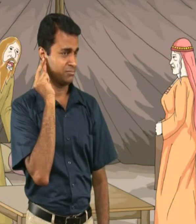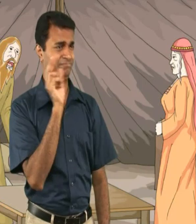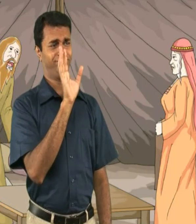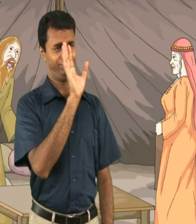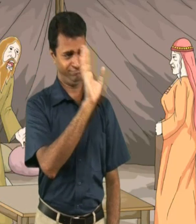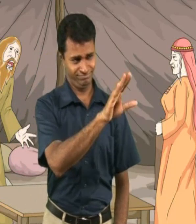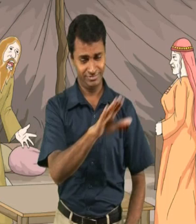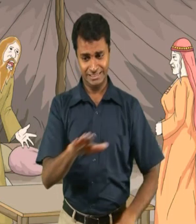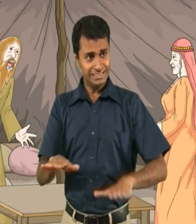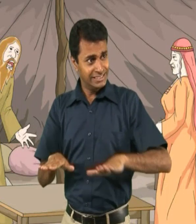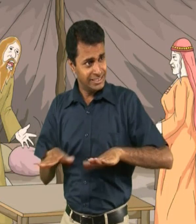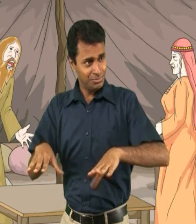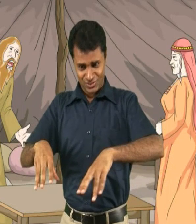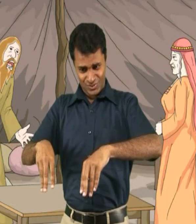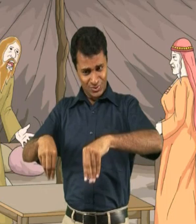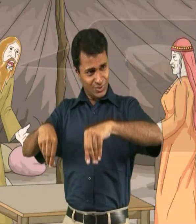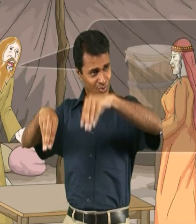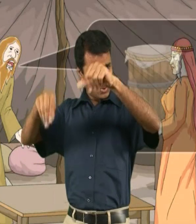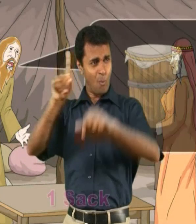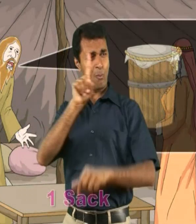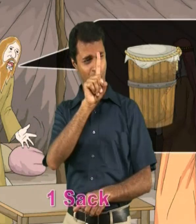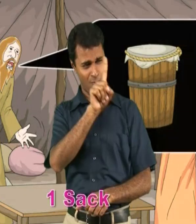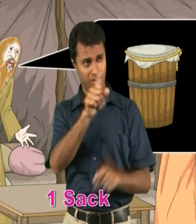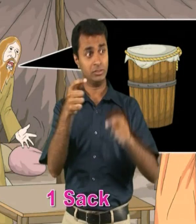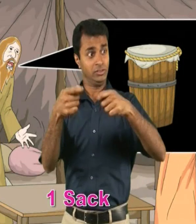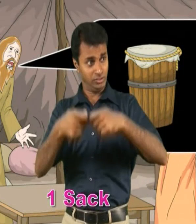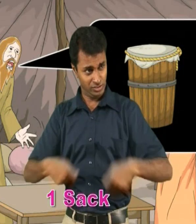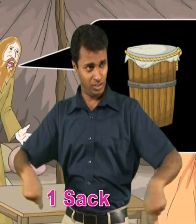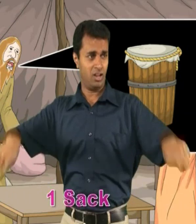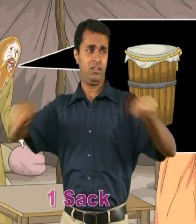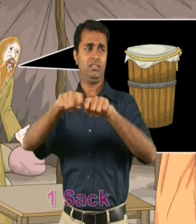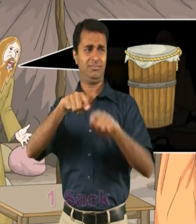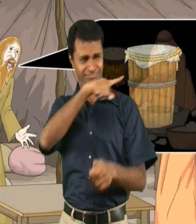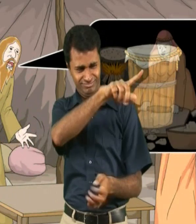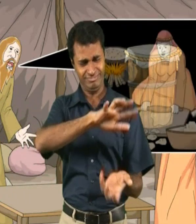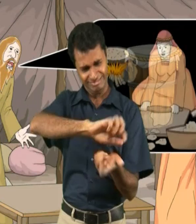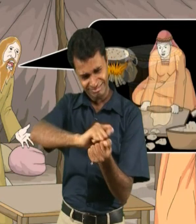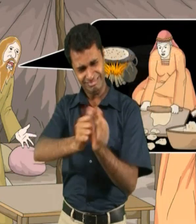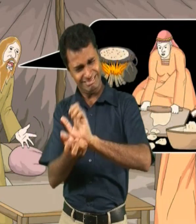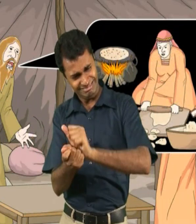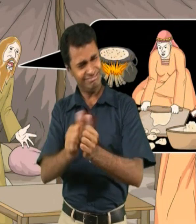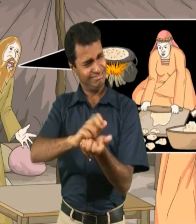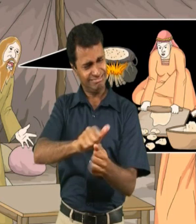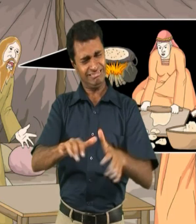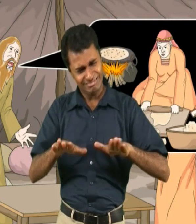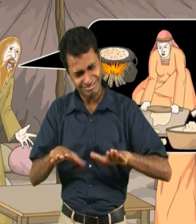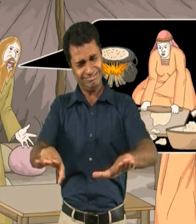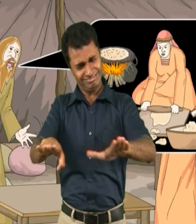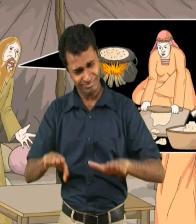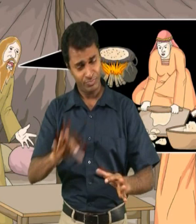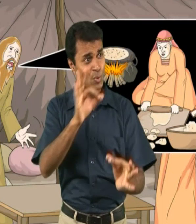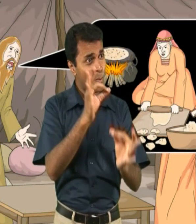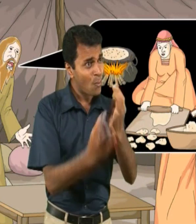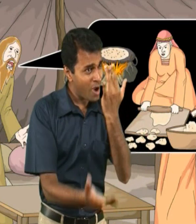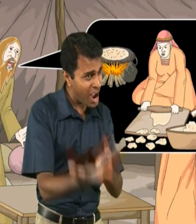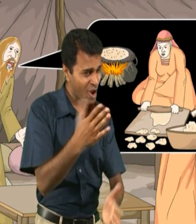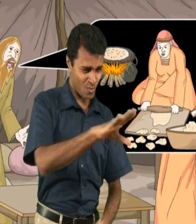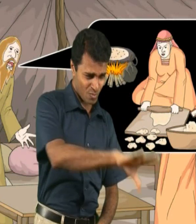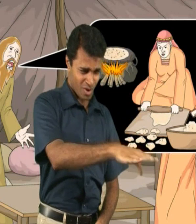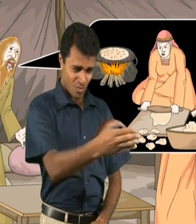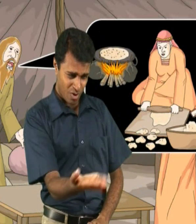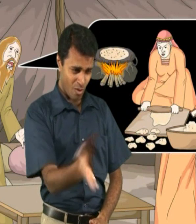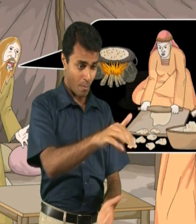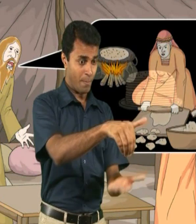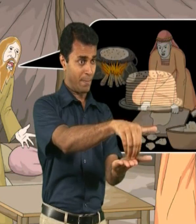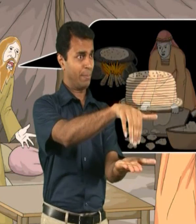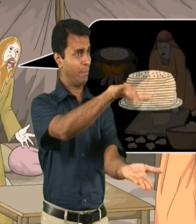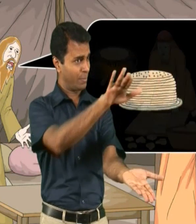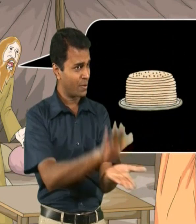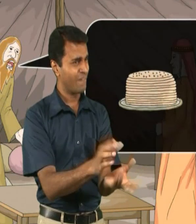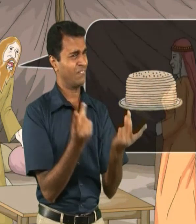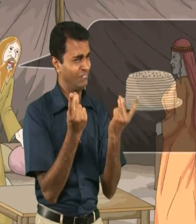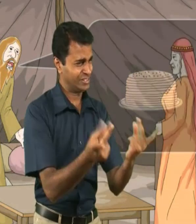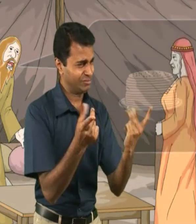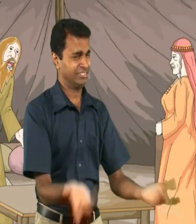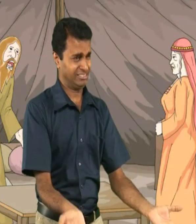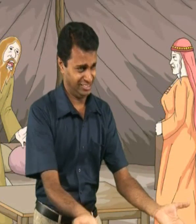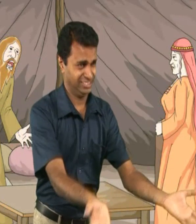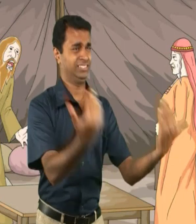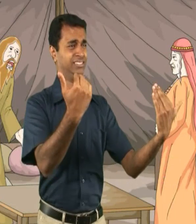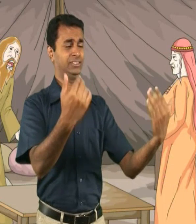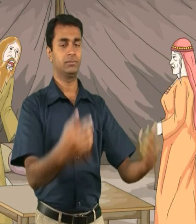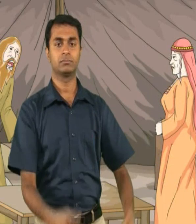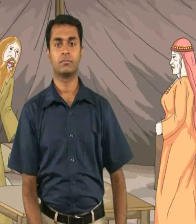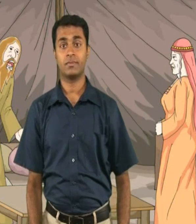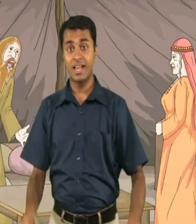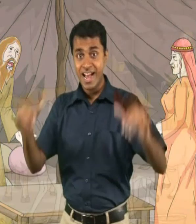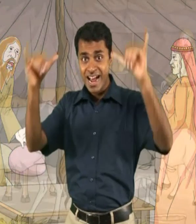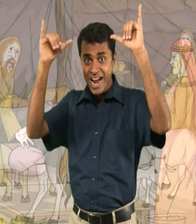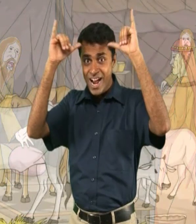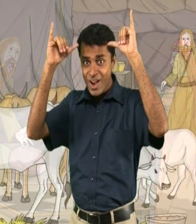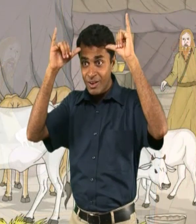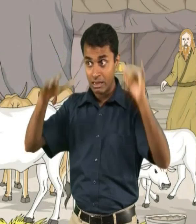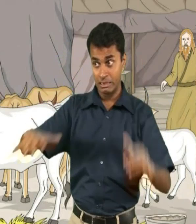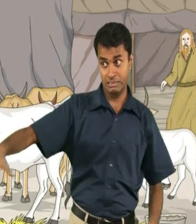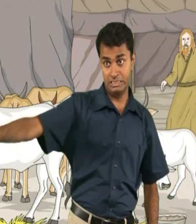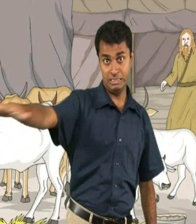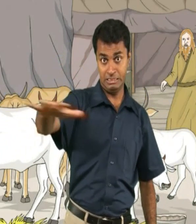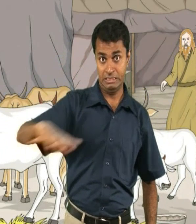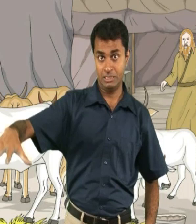Prepare three seahs of fine flour, knead it, and bake some bread.”